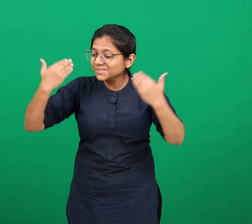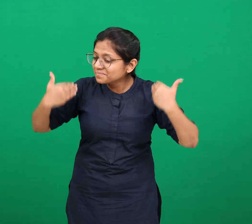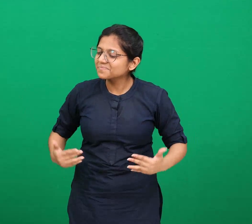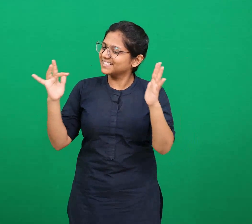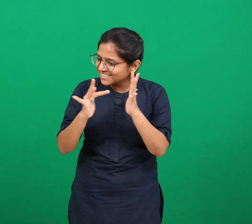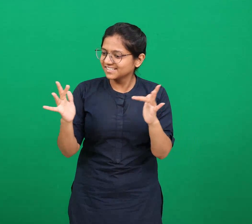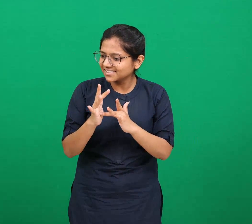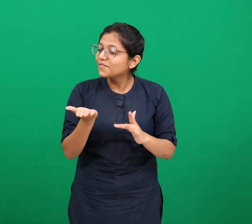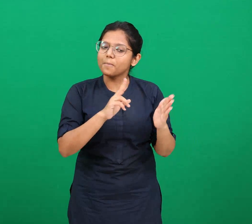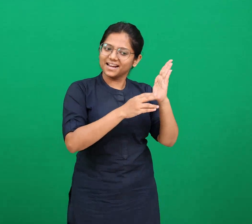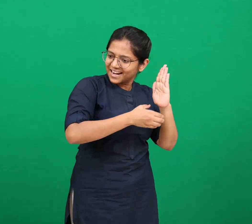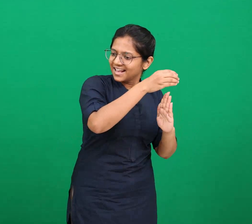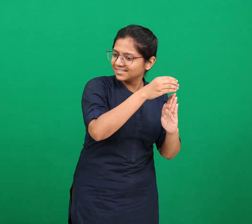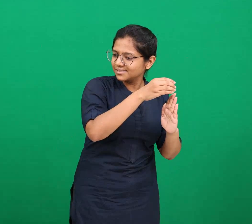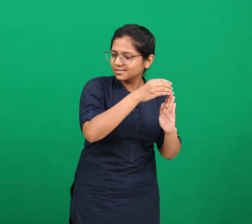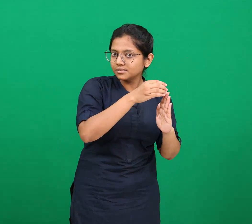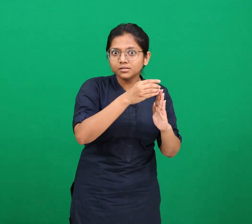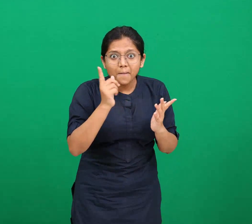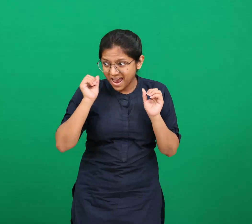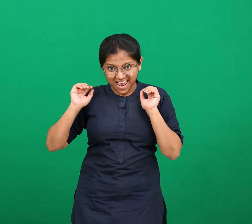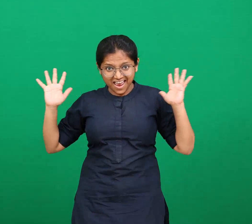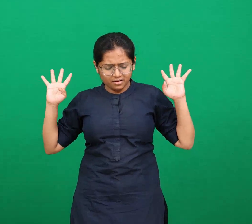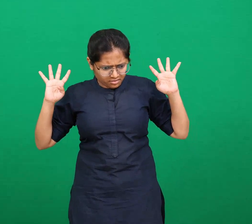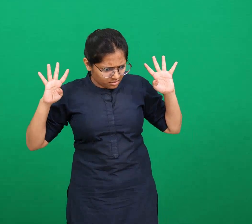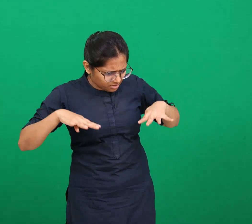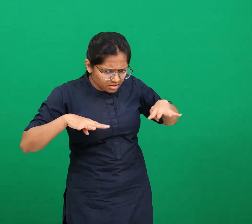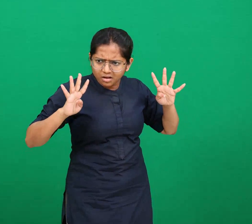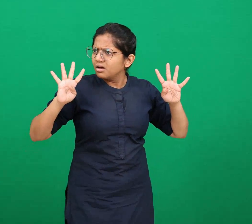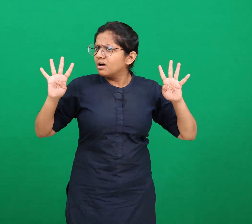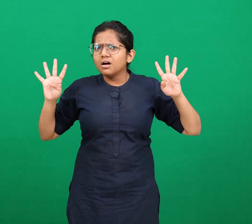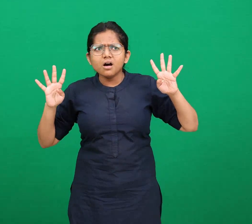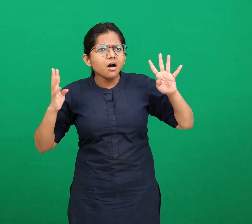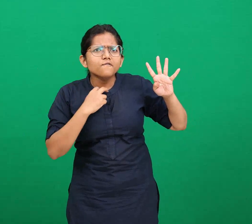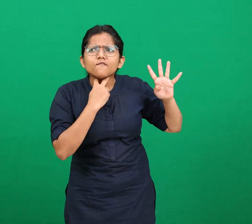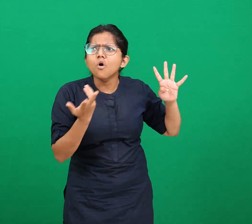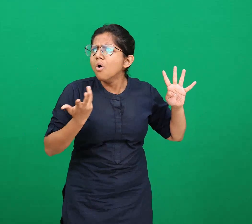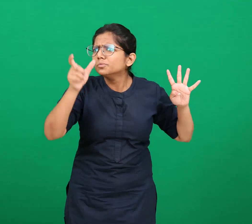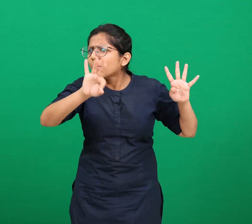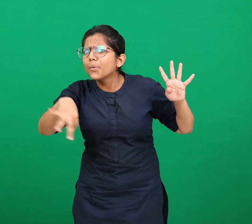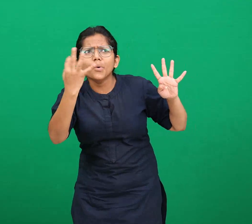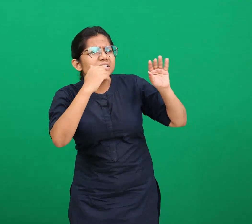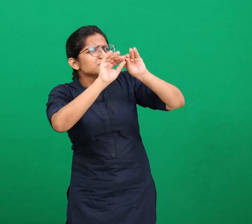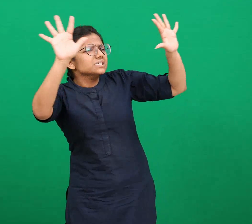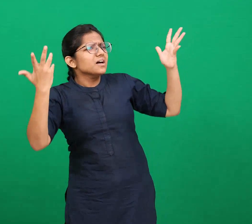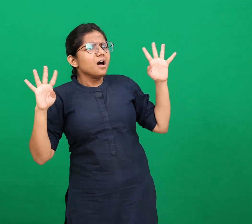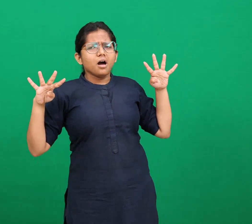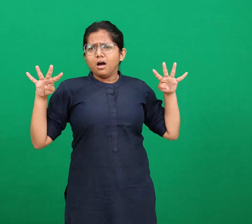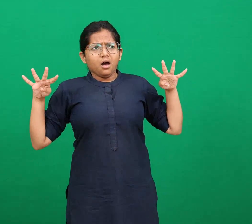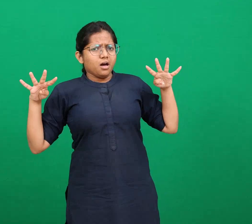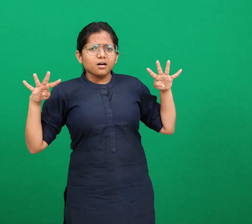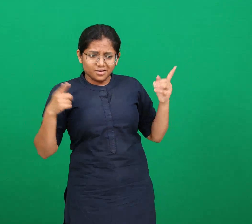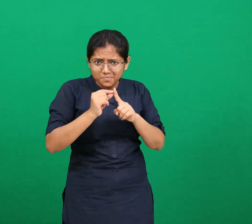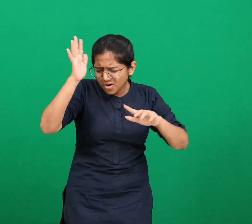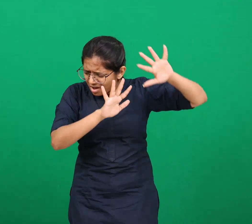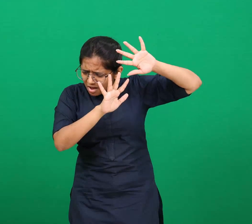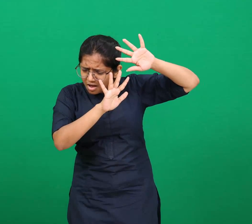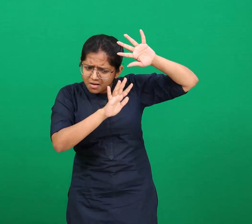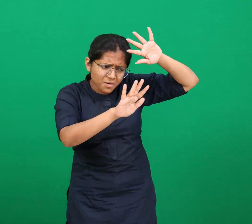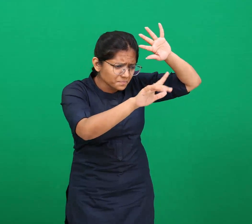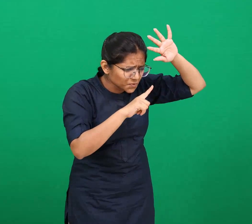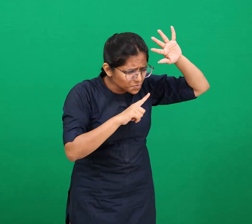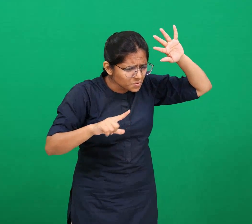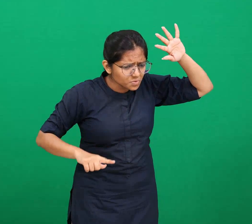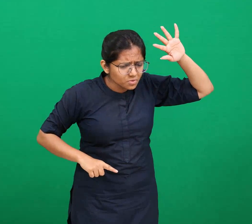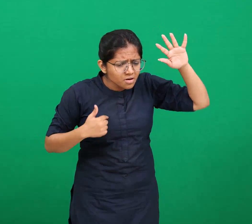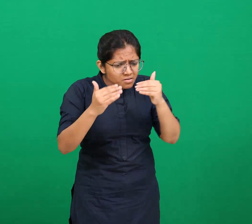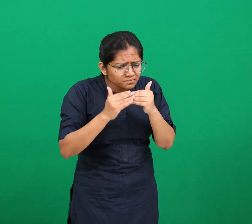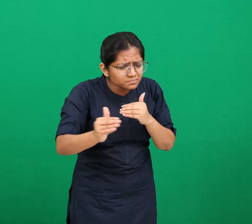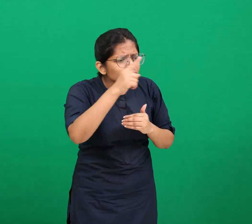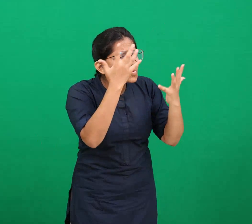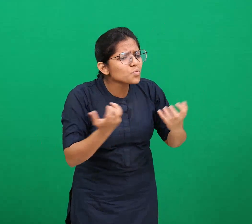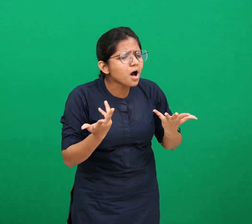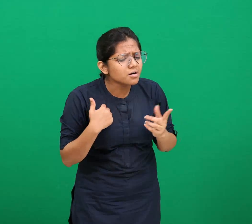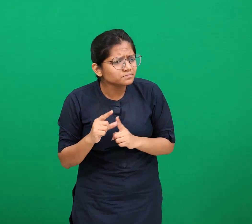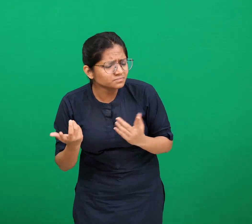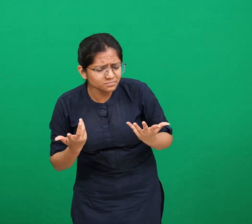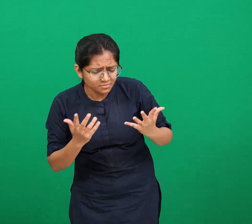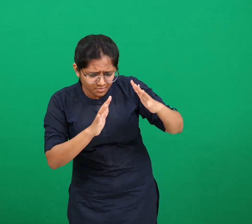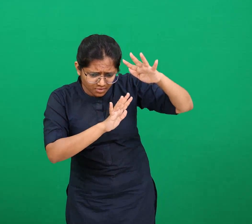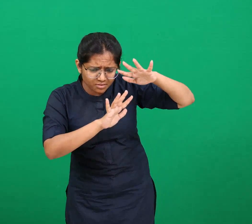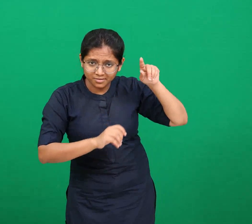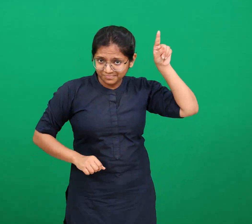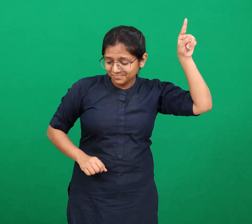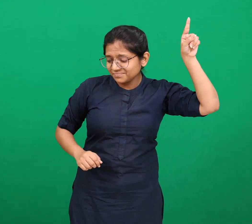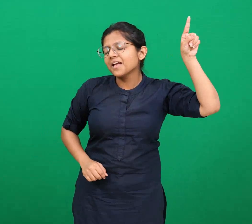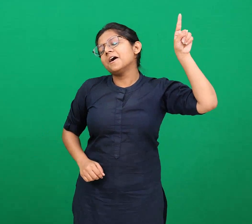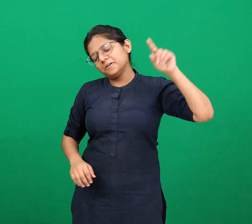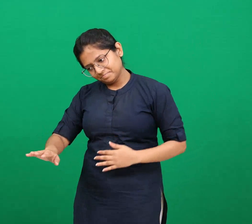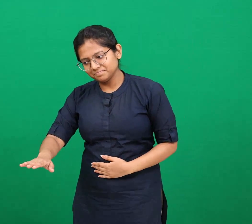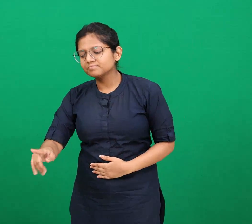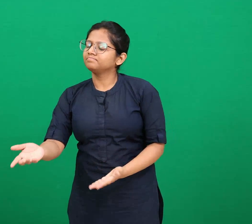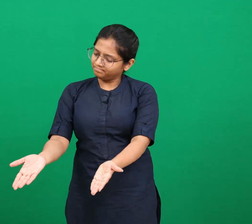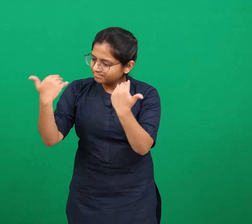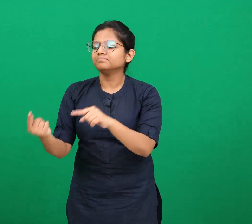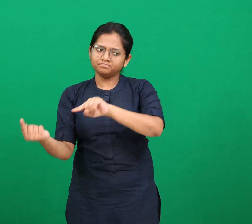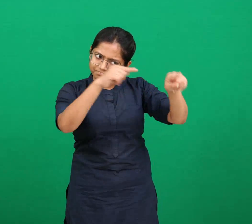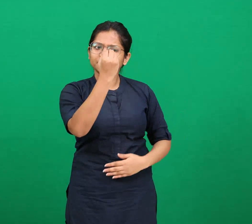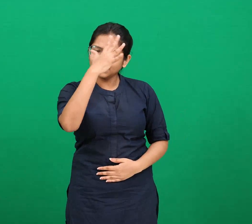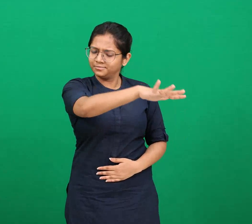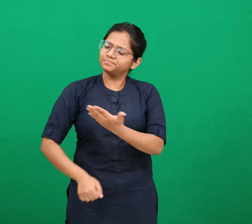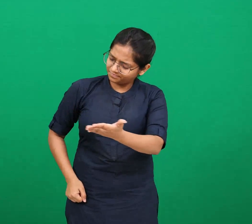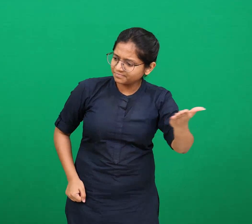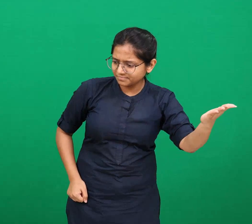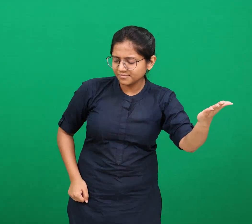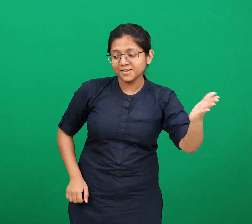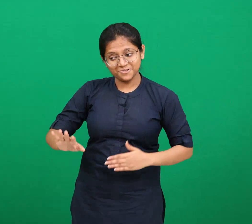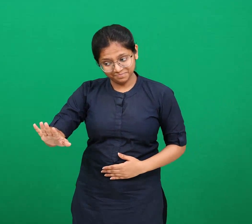My companions saw the light, but they could not understand the voice of the One speaking to me. Then I asked, ' What should I do, Lord?'